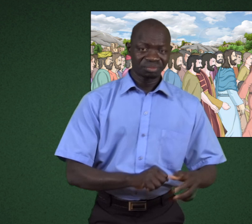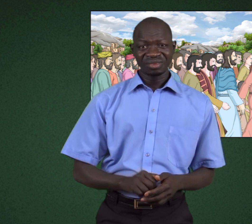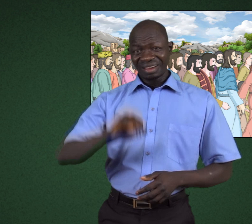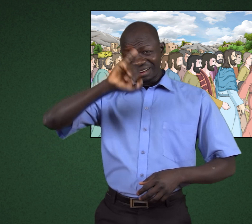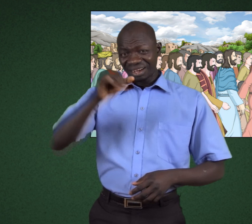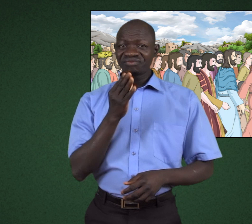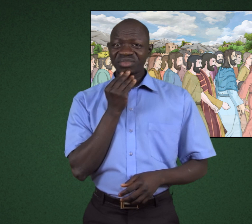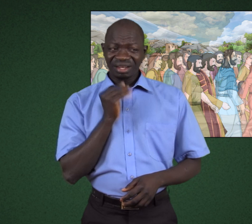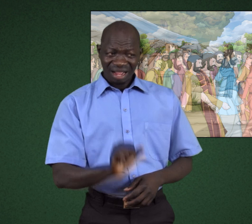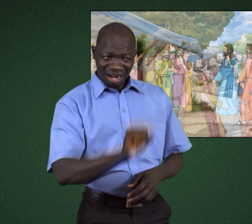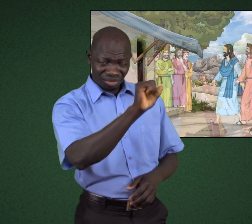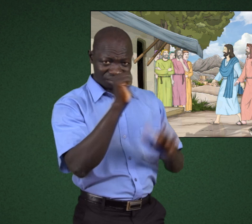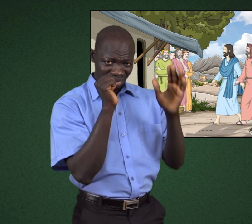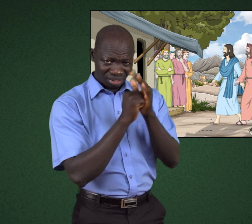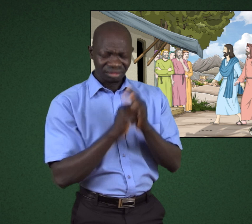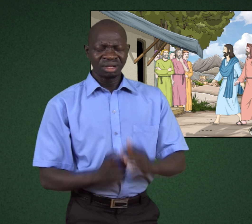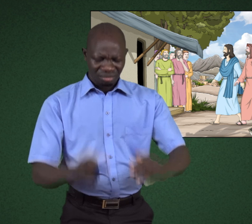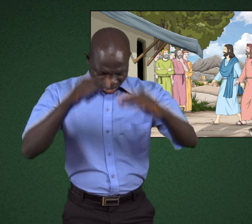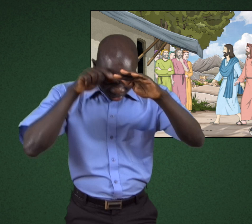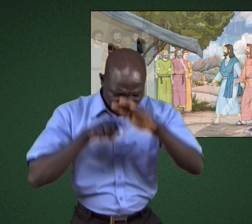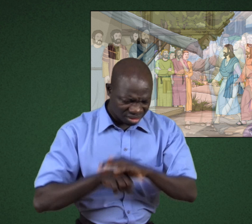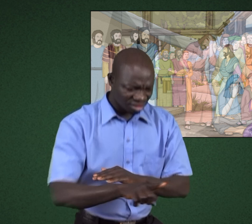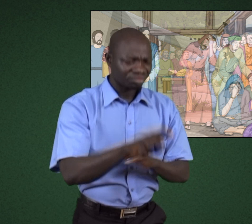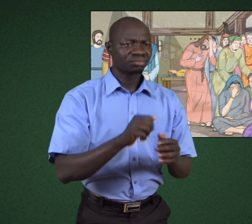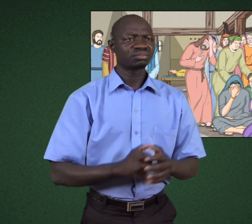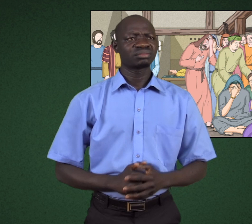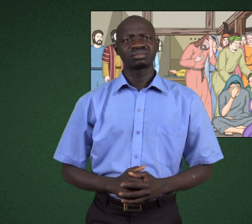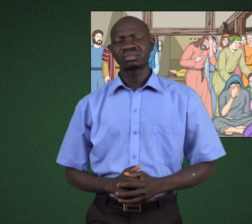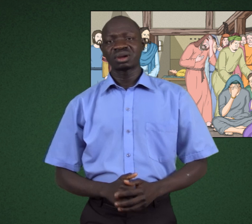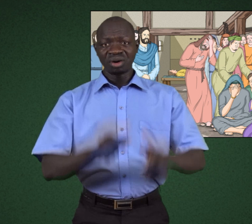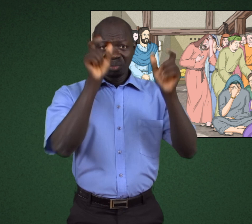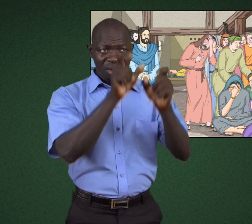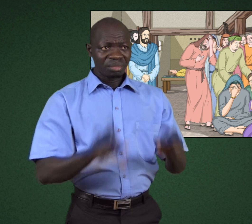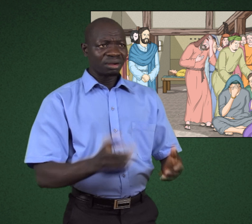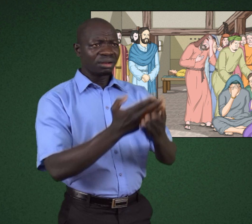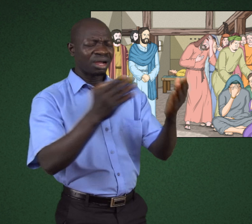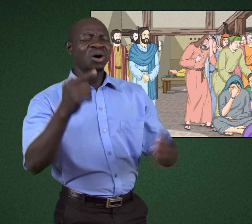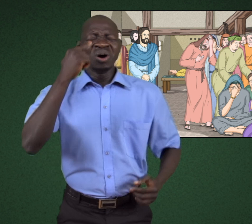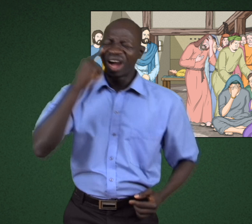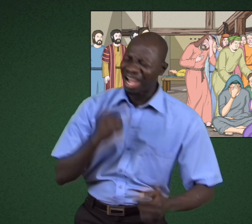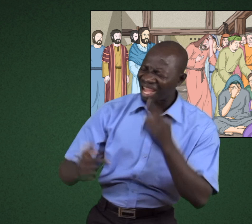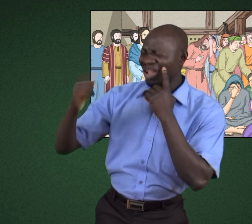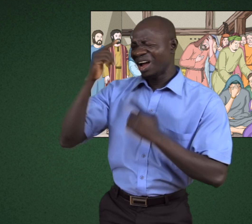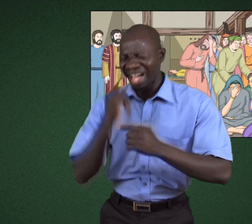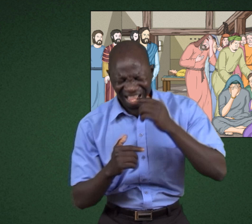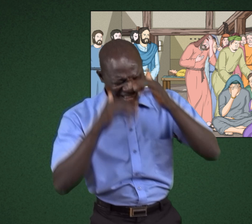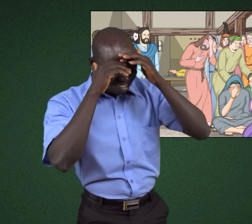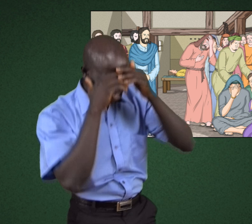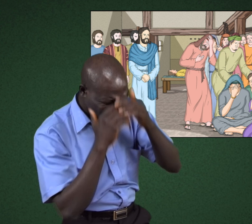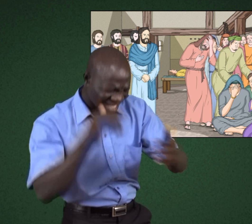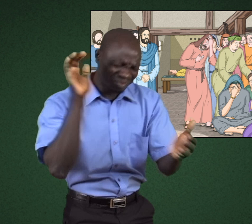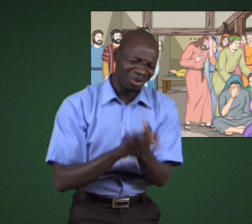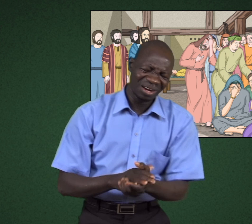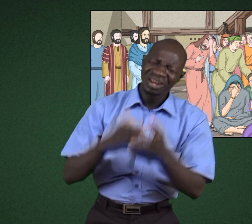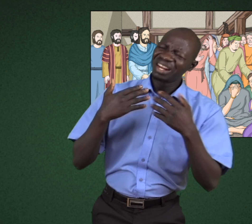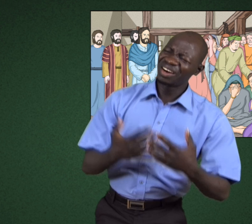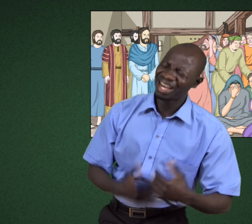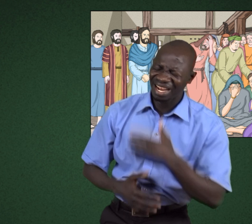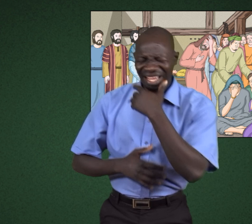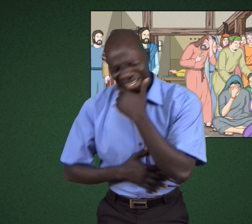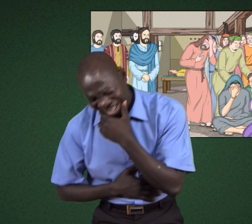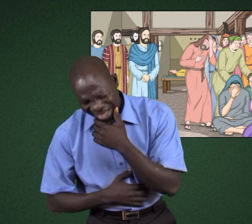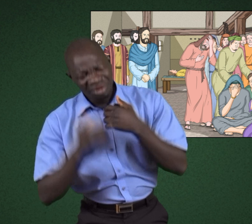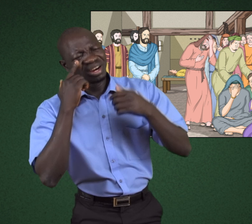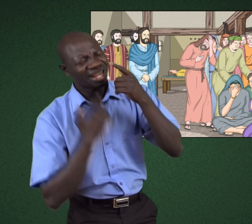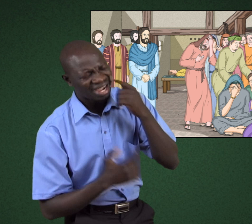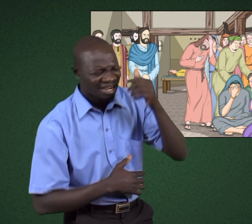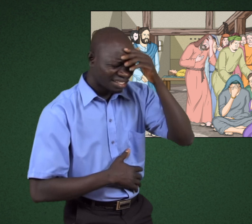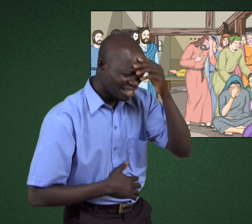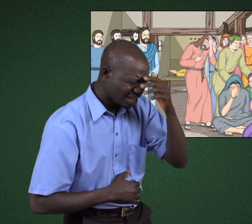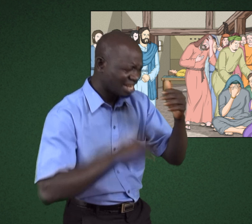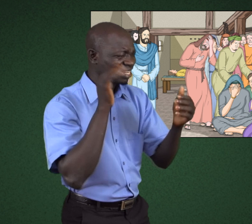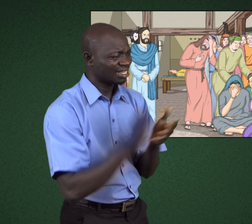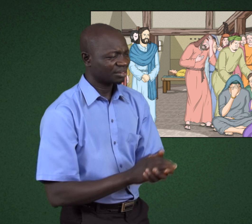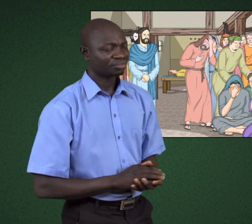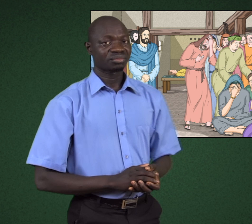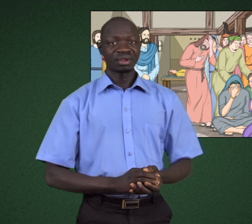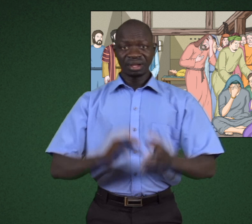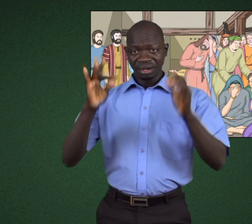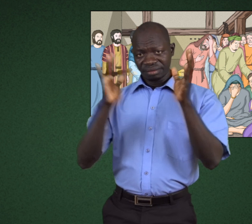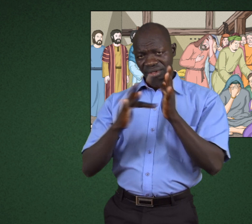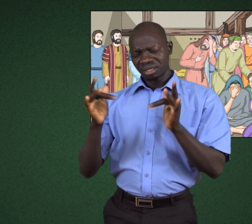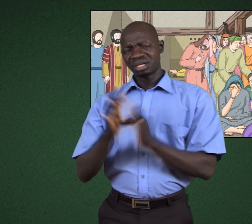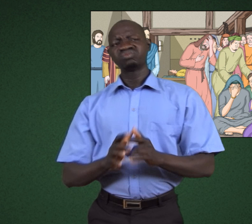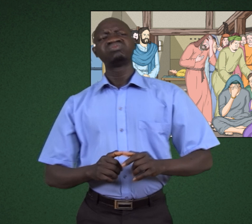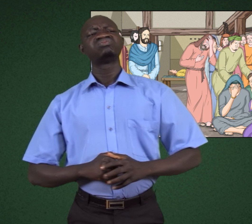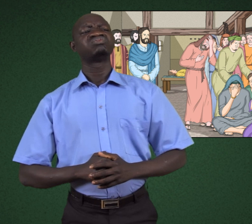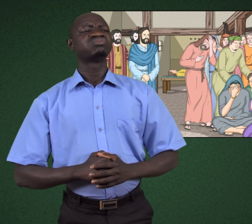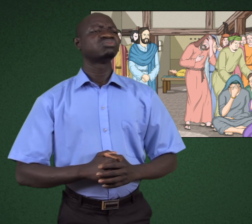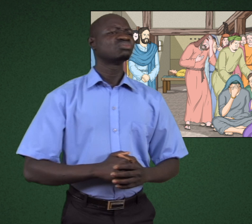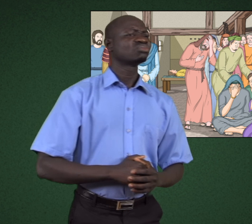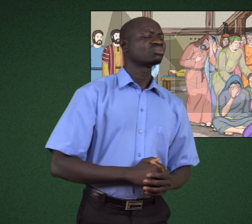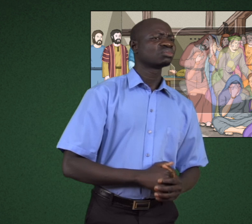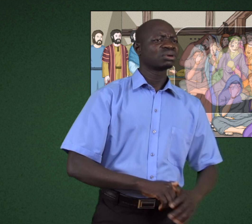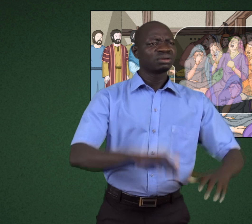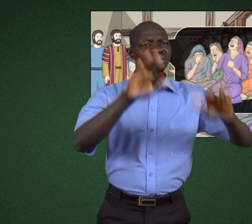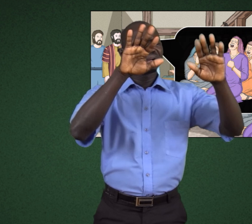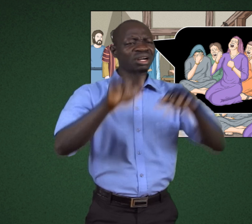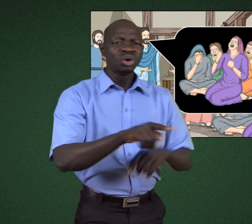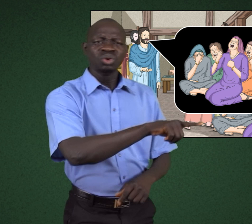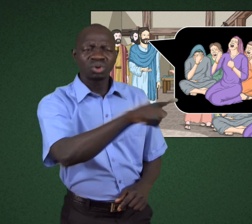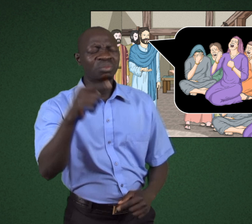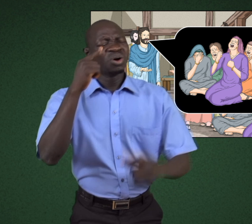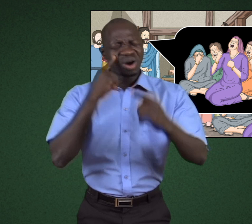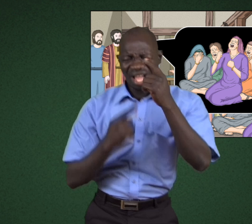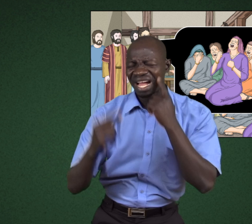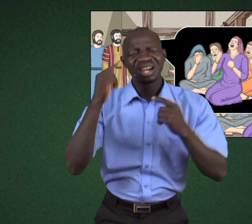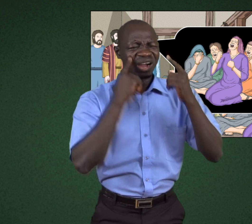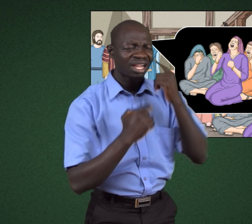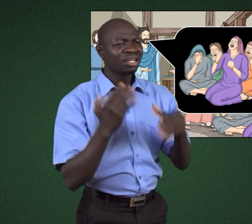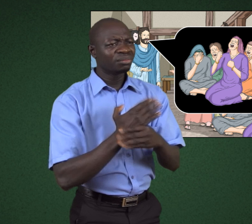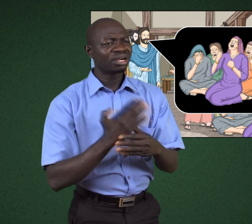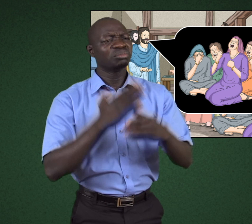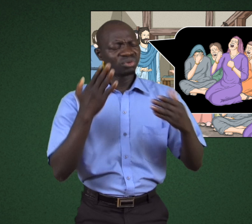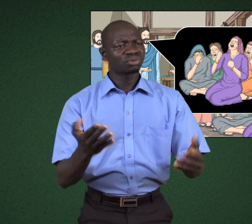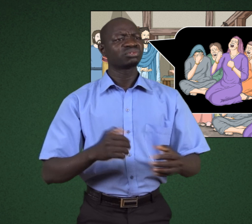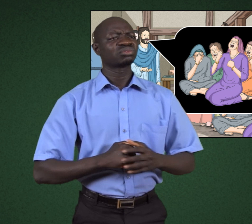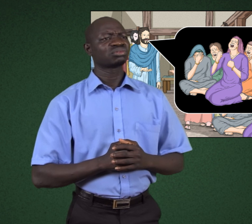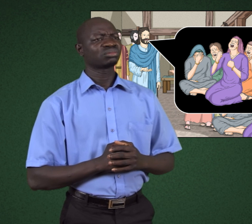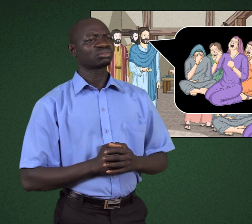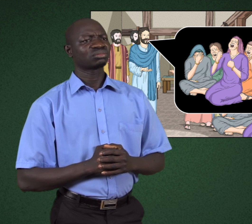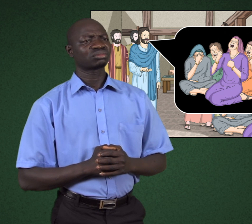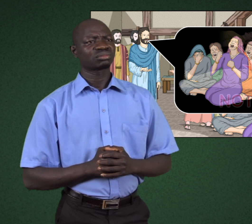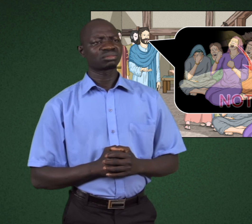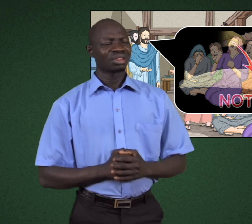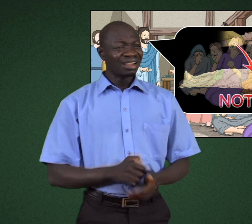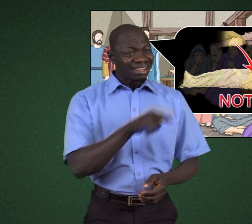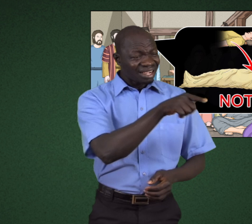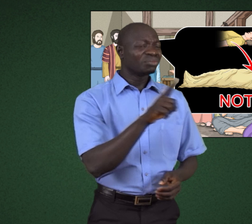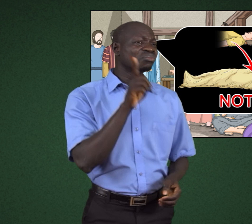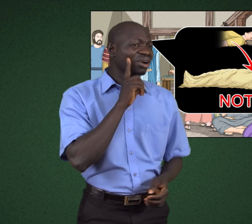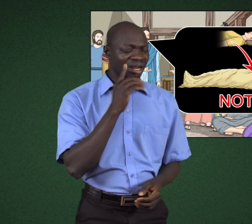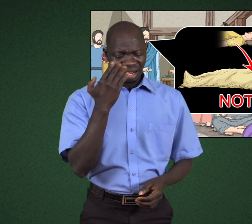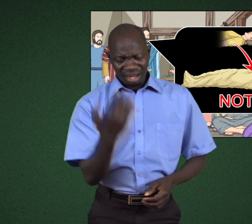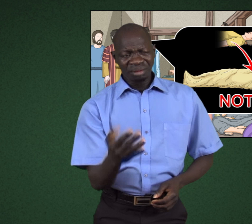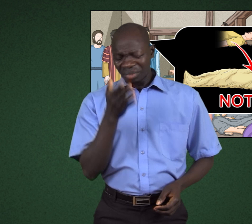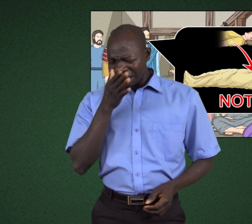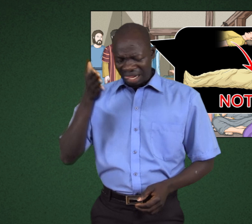When they arrived at the house of the synagogue leader, Jesus saw the commotion and the people weeping and wailing loudly. He went inside and asked, “Why all this commotion and weeping?